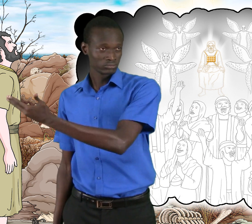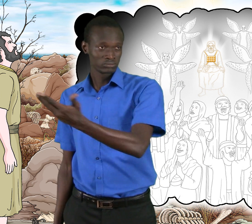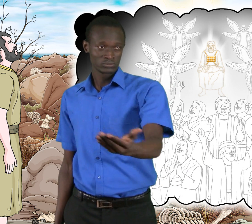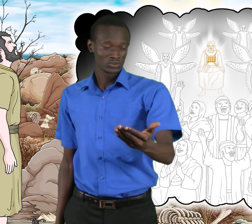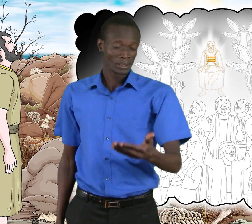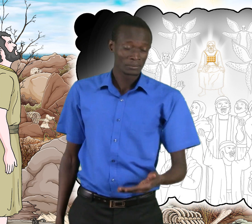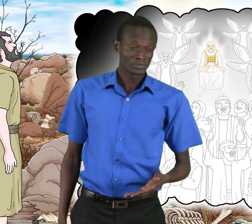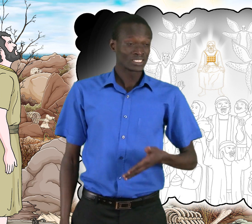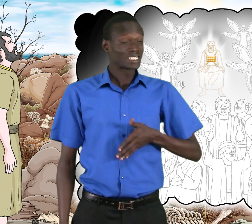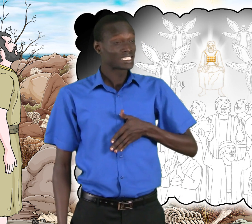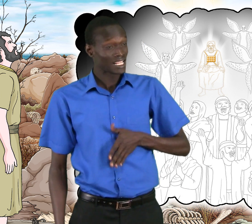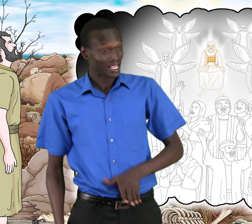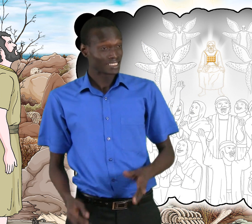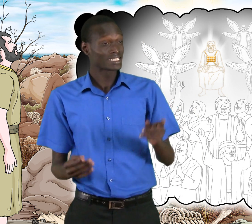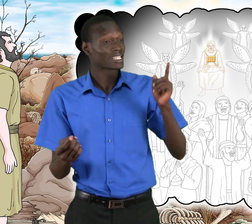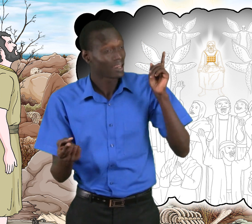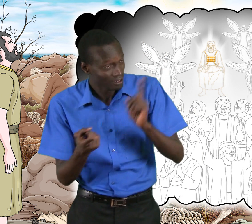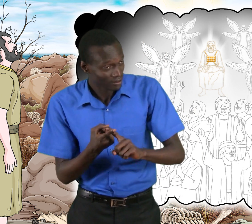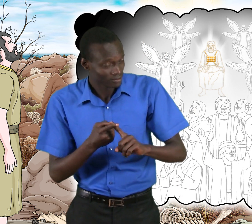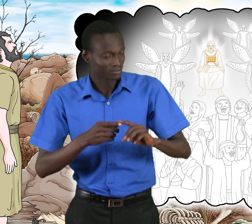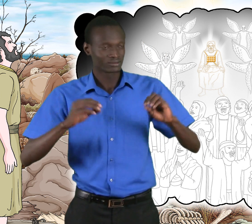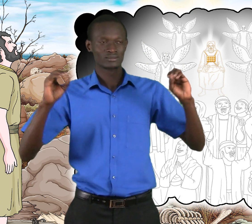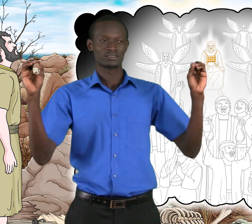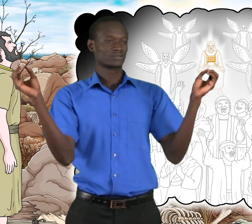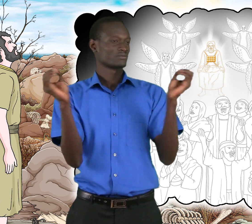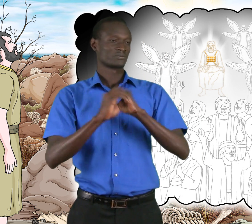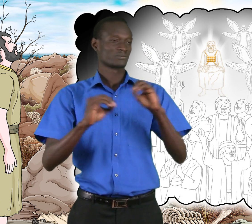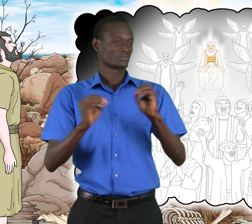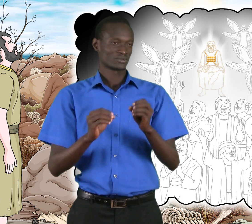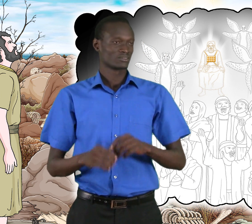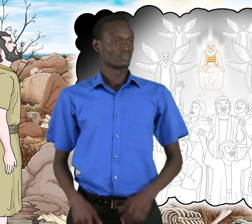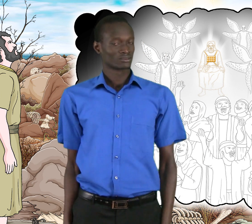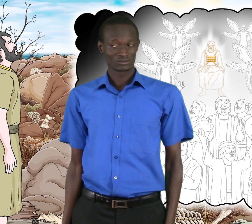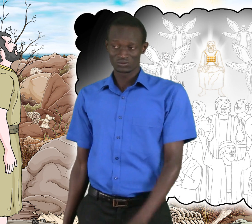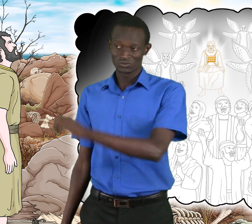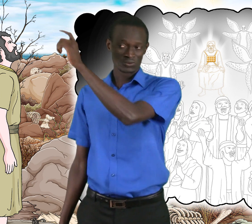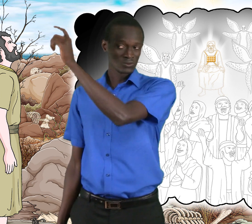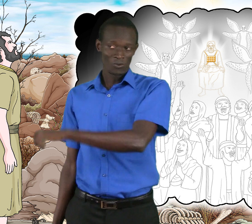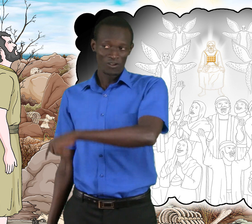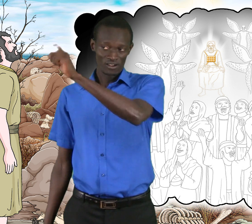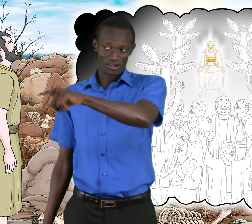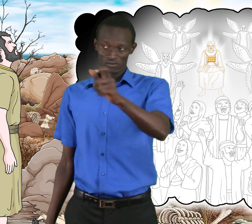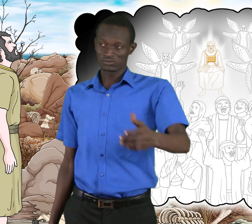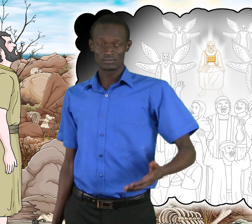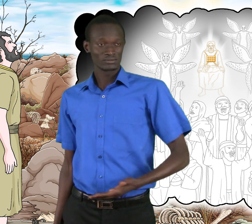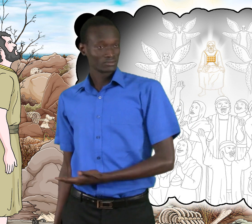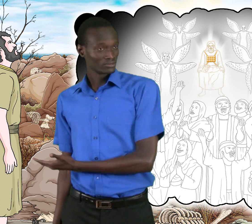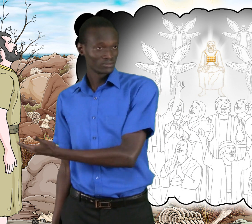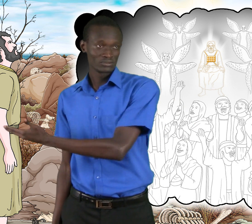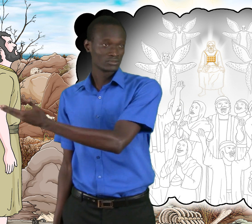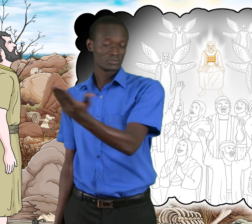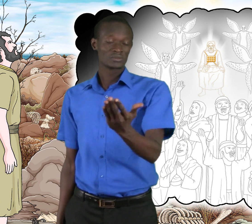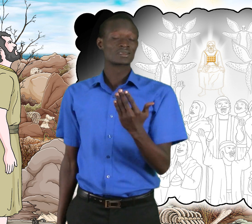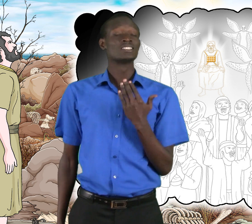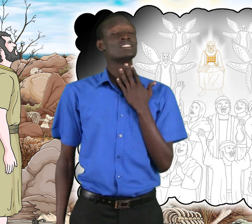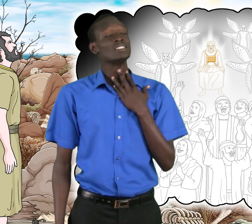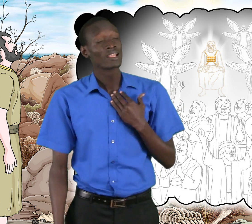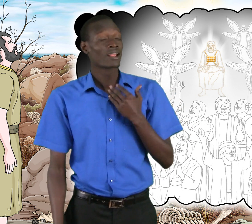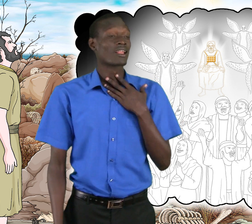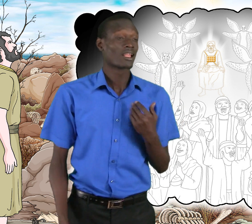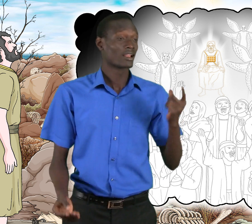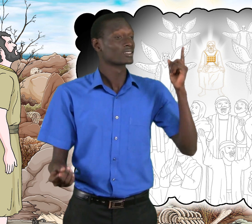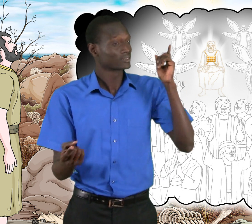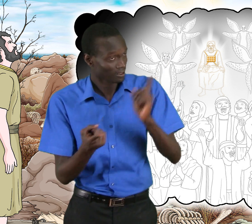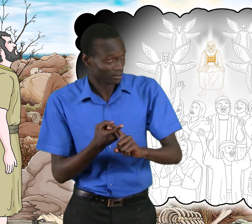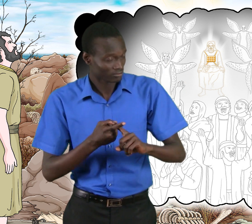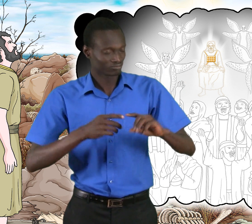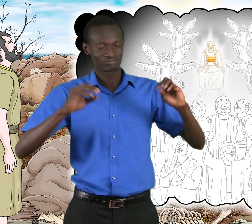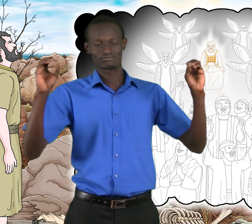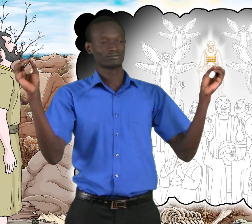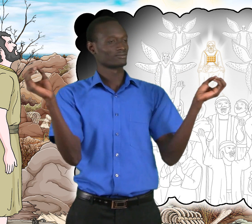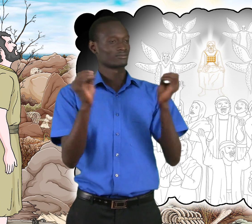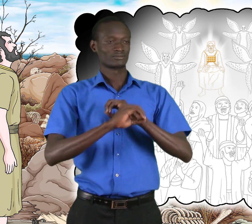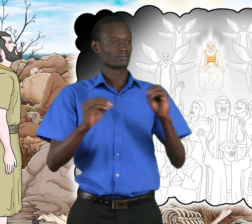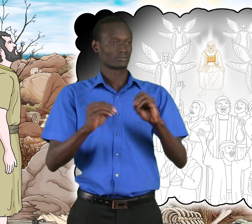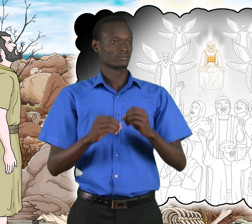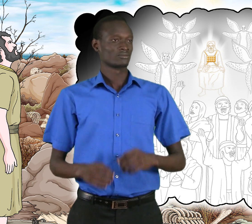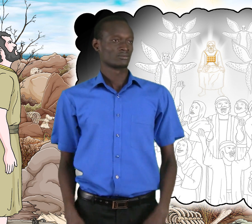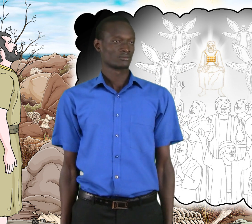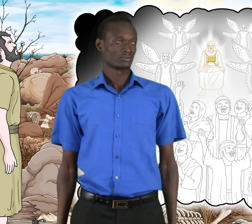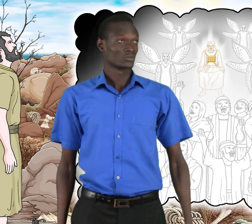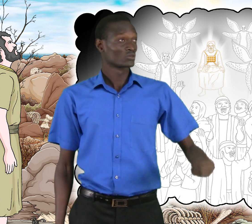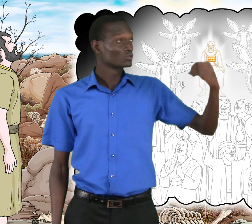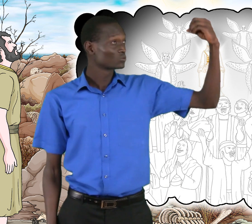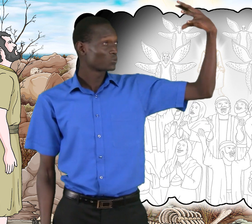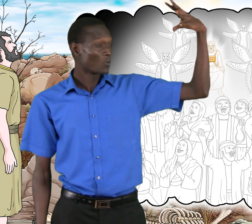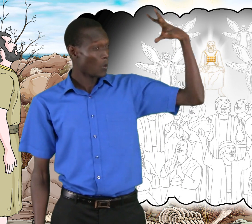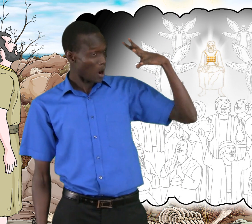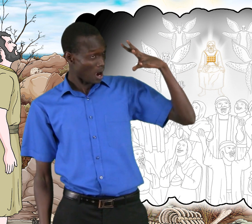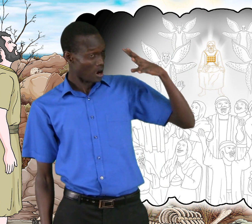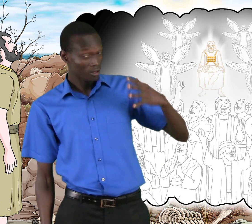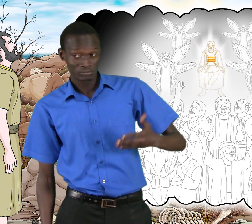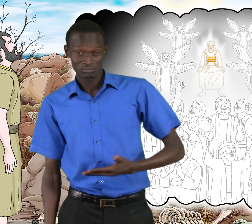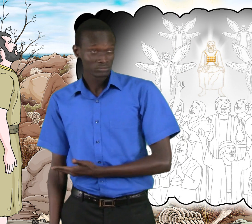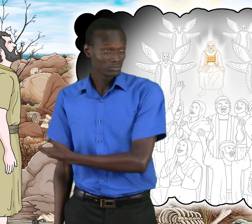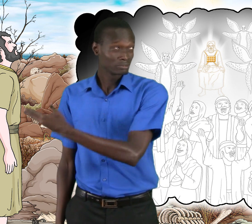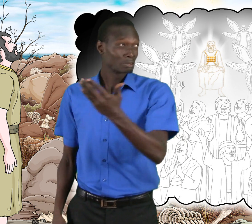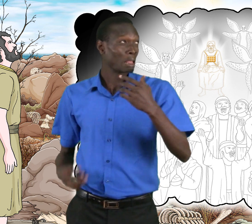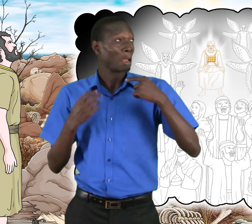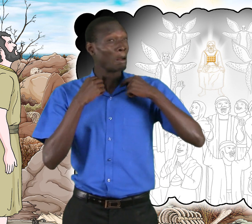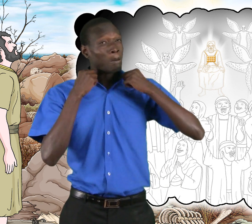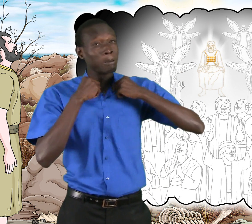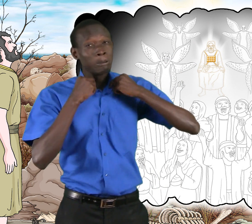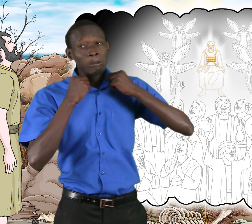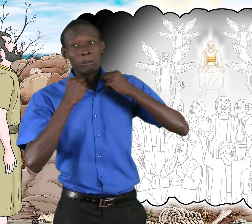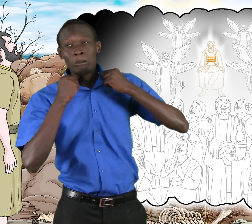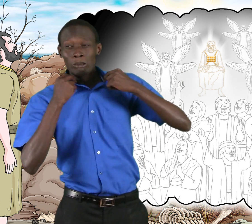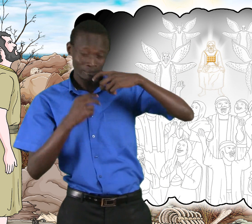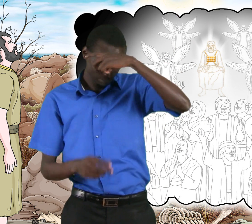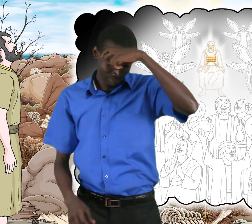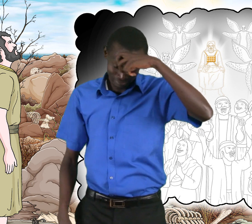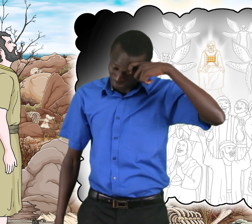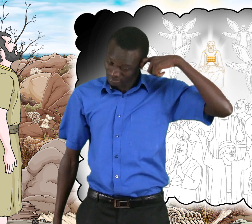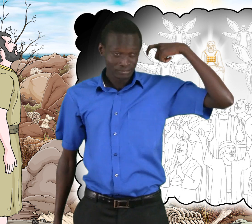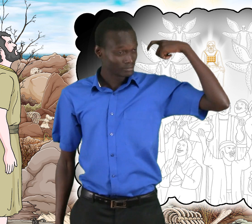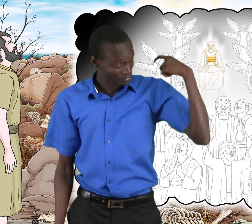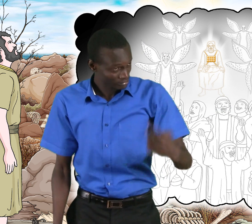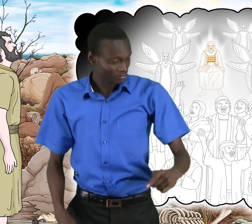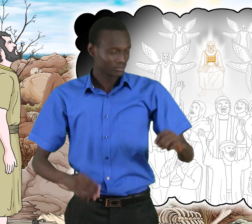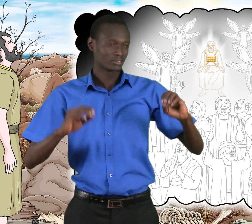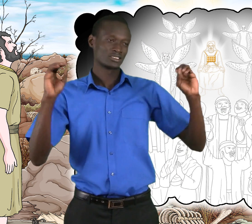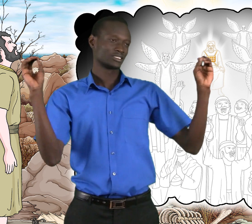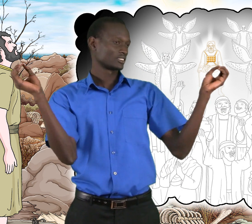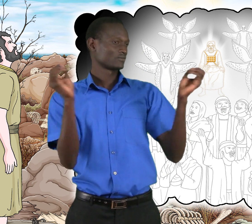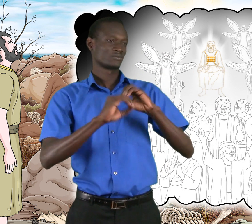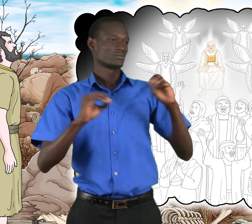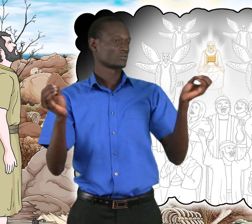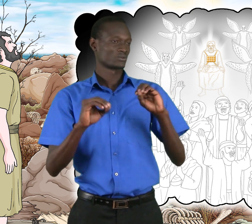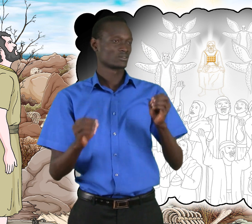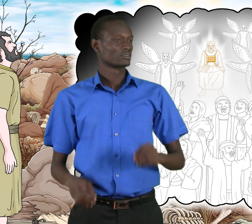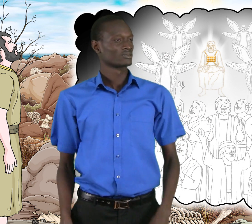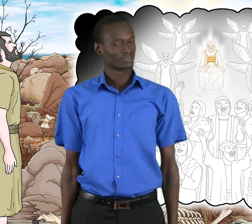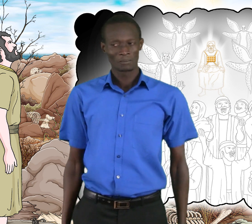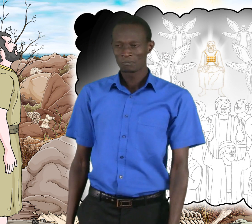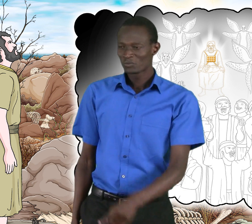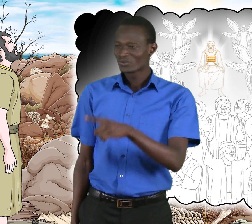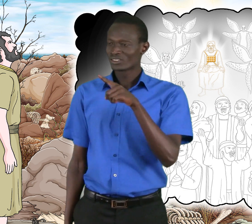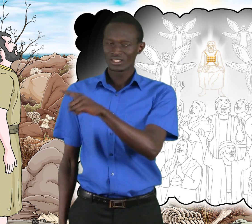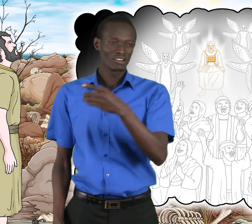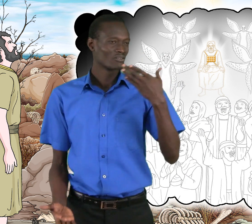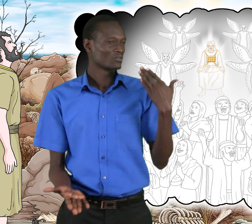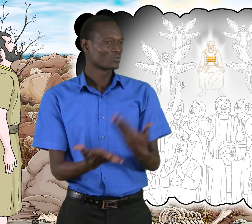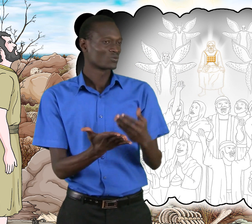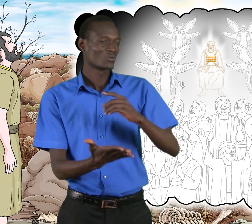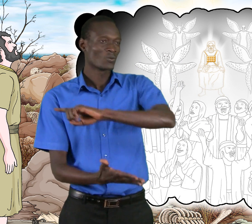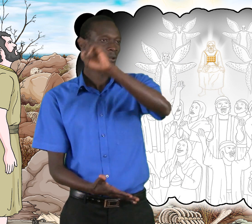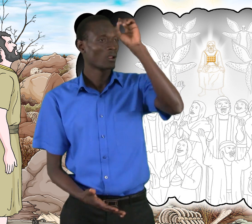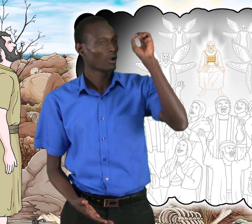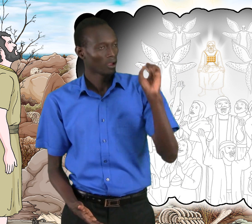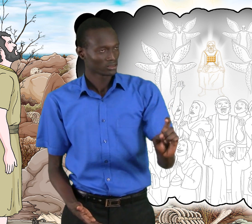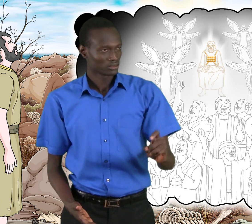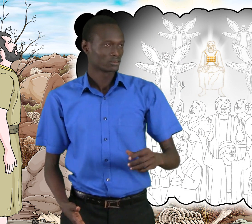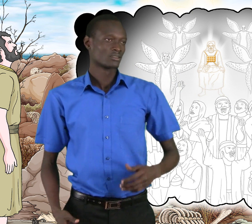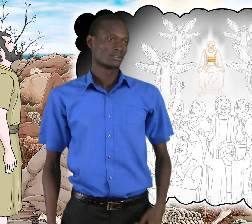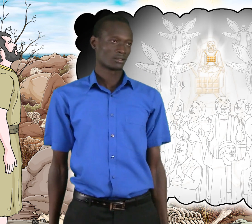and the One seated on the throne will spread His tabernacle over them.